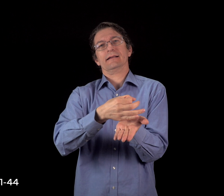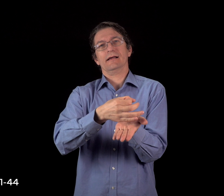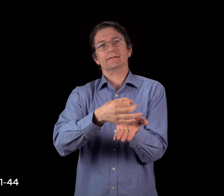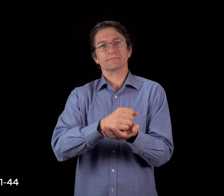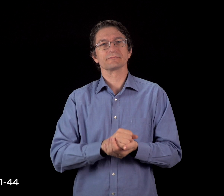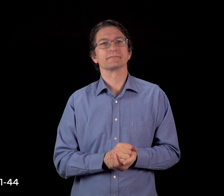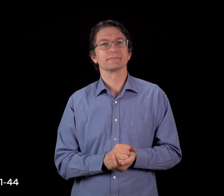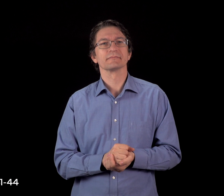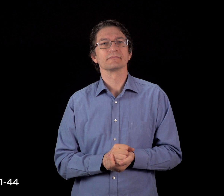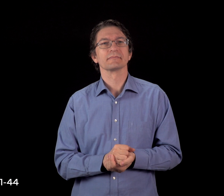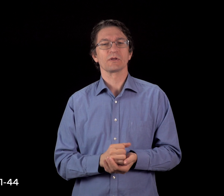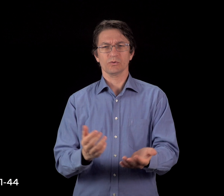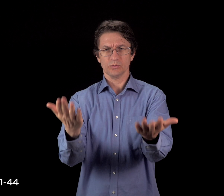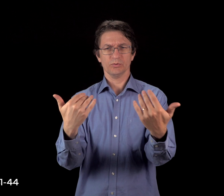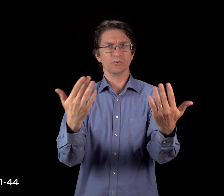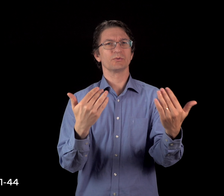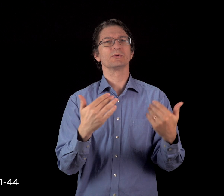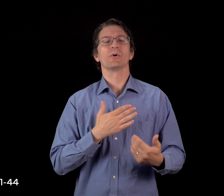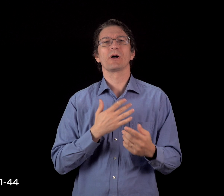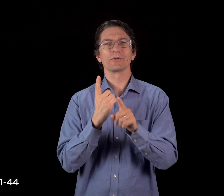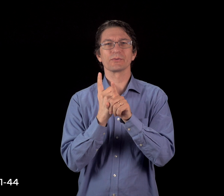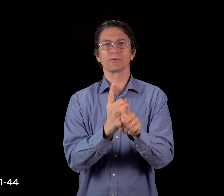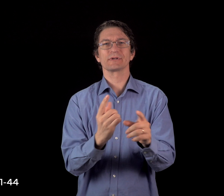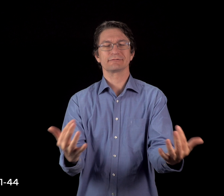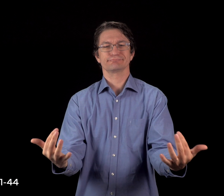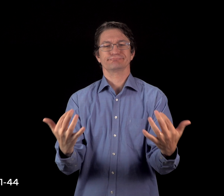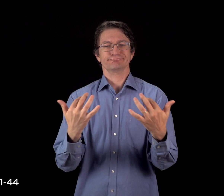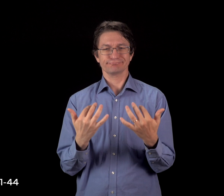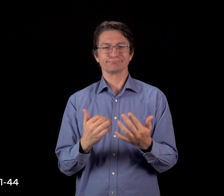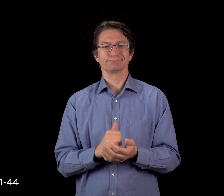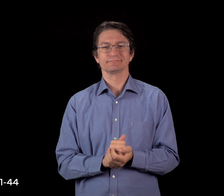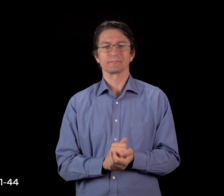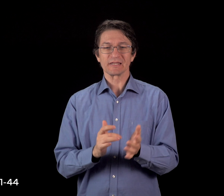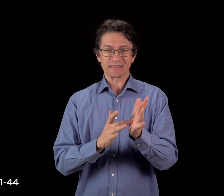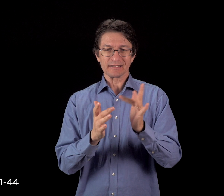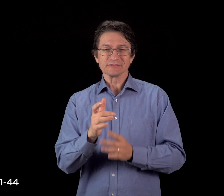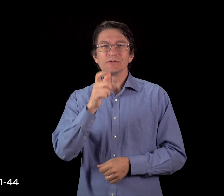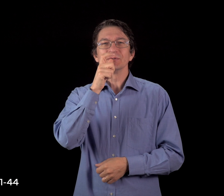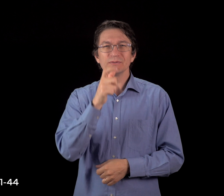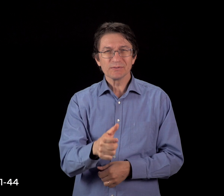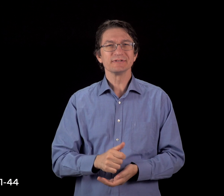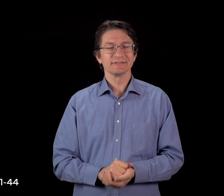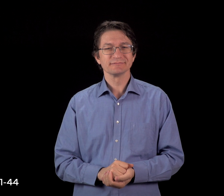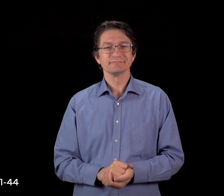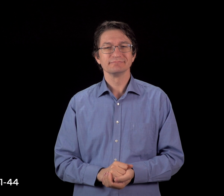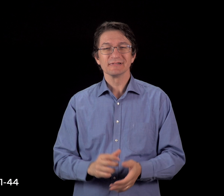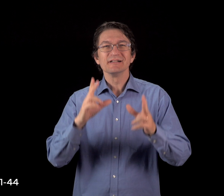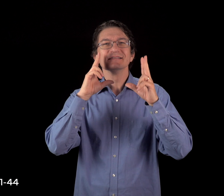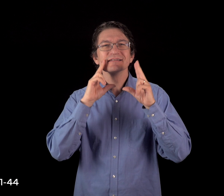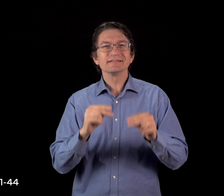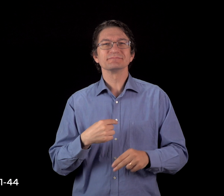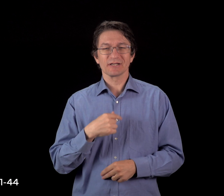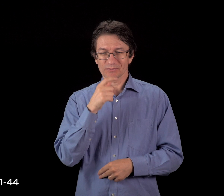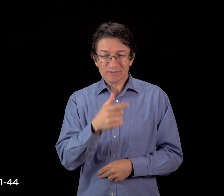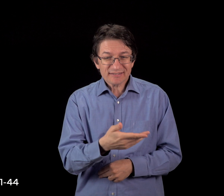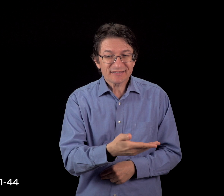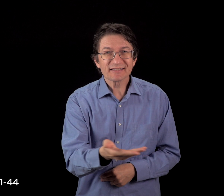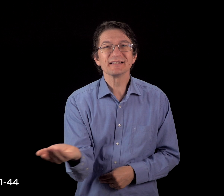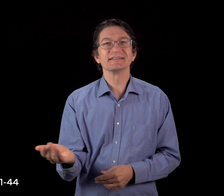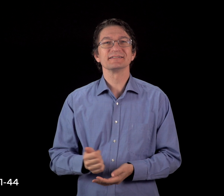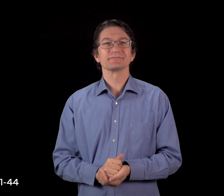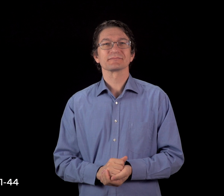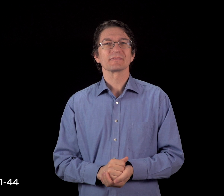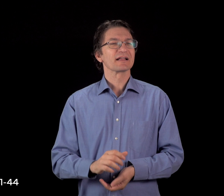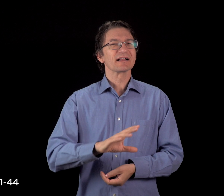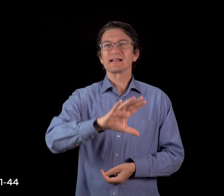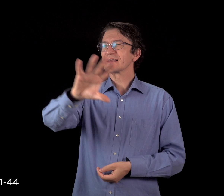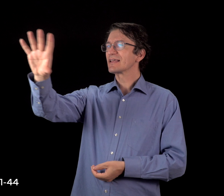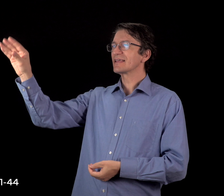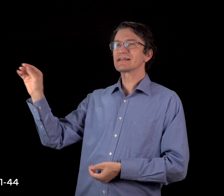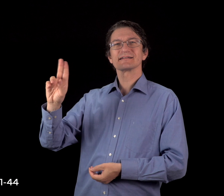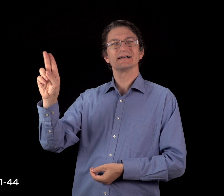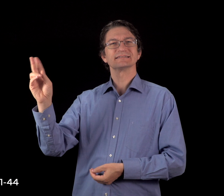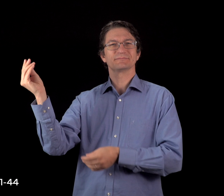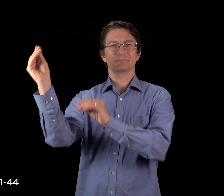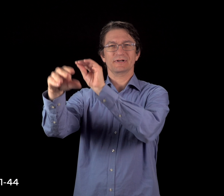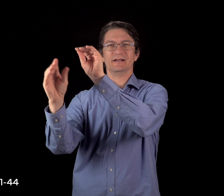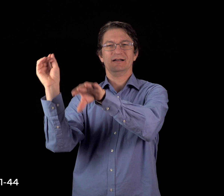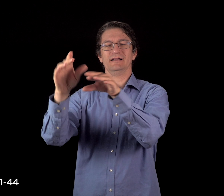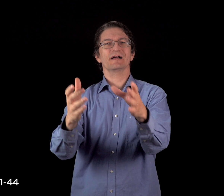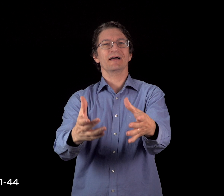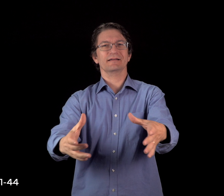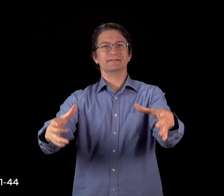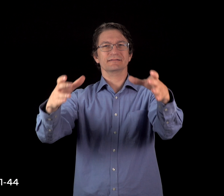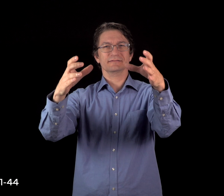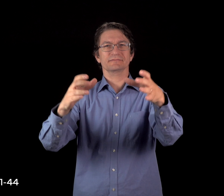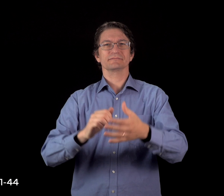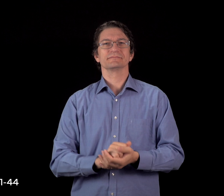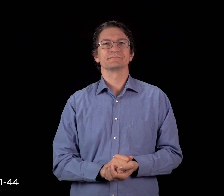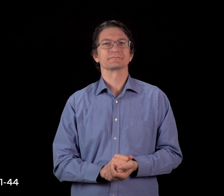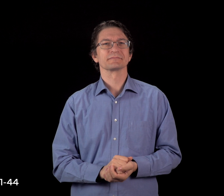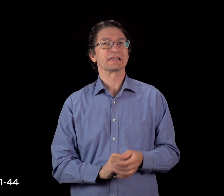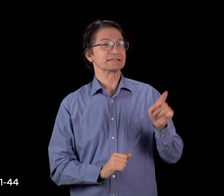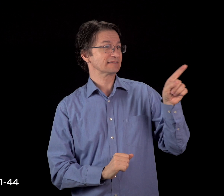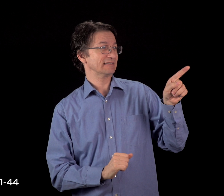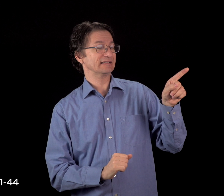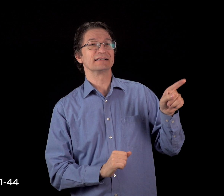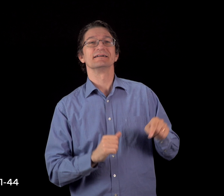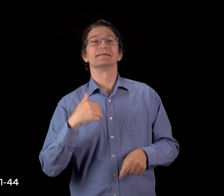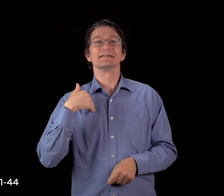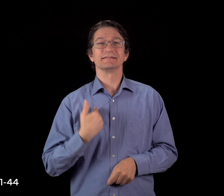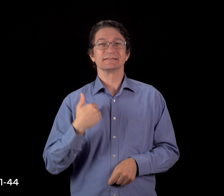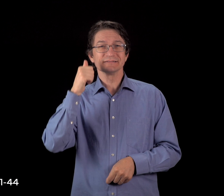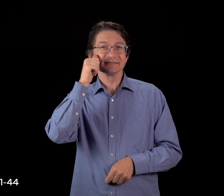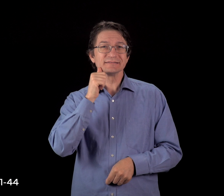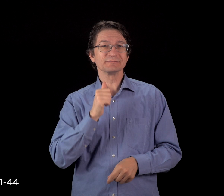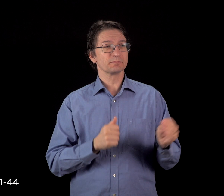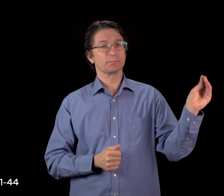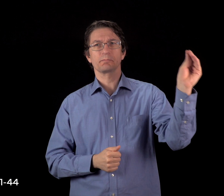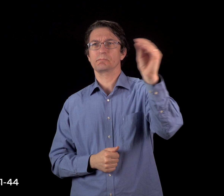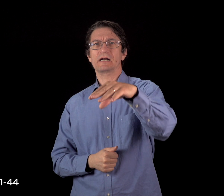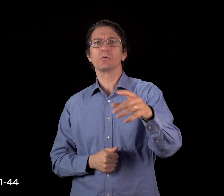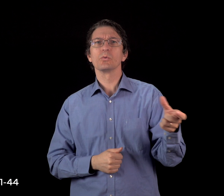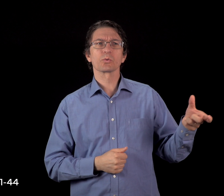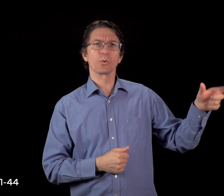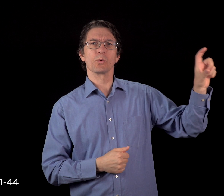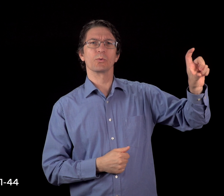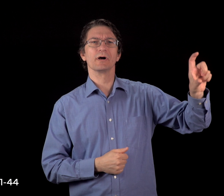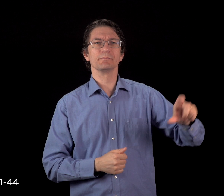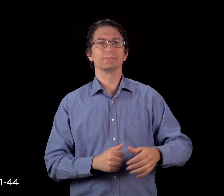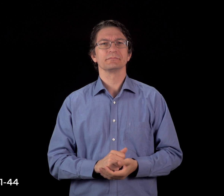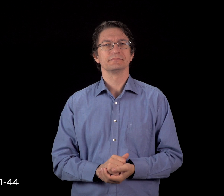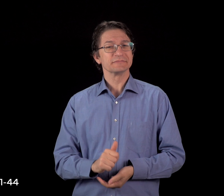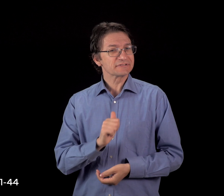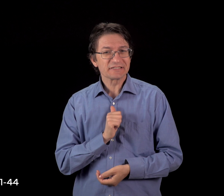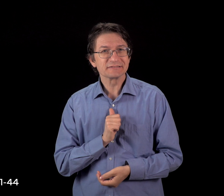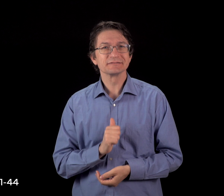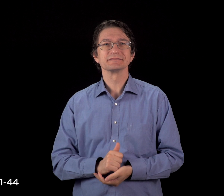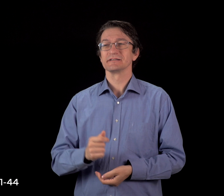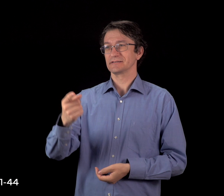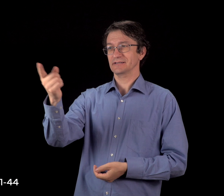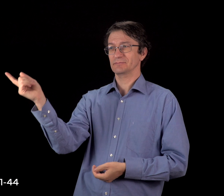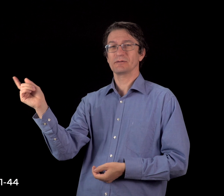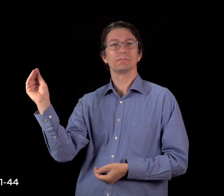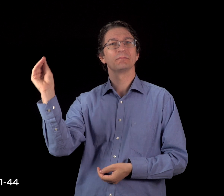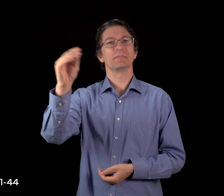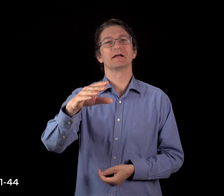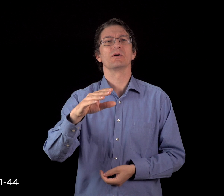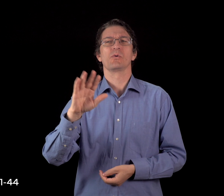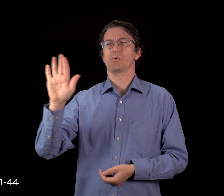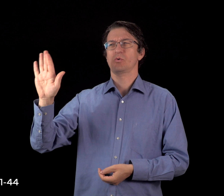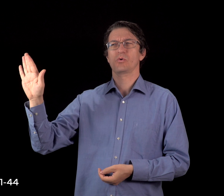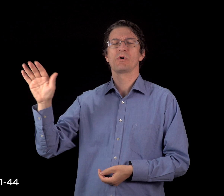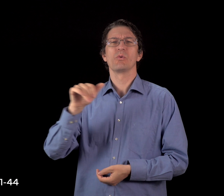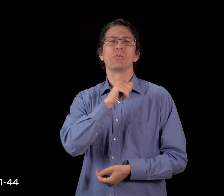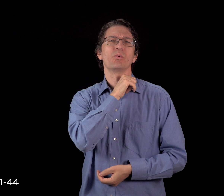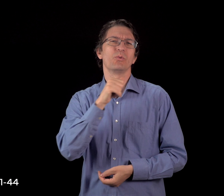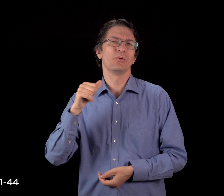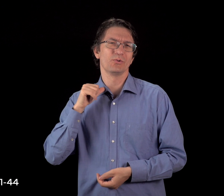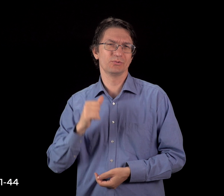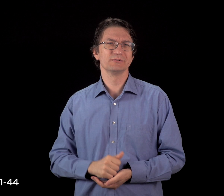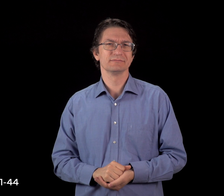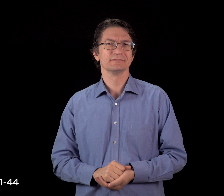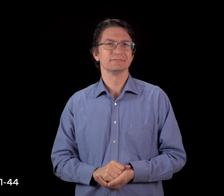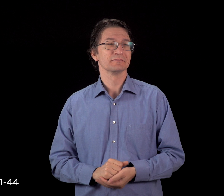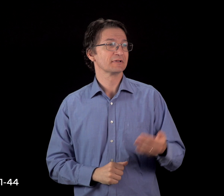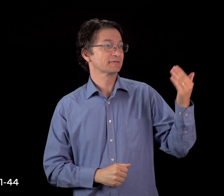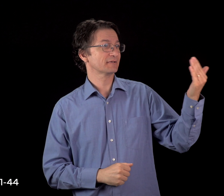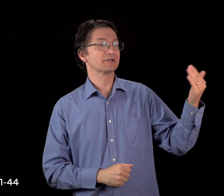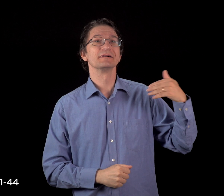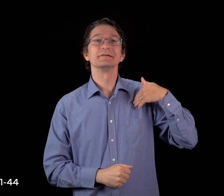Jesus called His disciples to Him and said, “Truly I tell you, this poor widow has put more than all the others into the treasury.